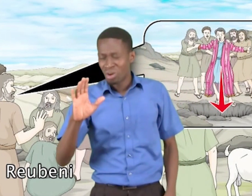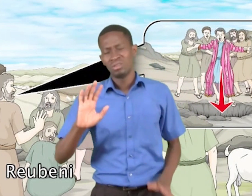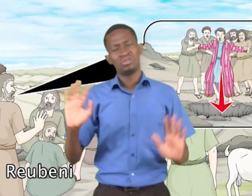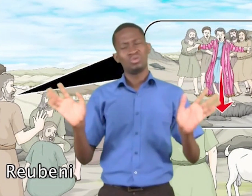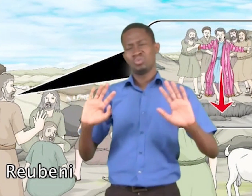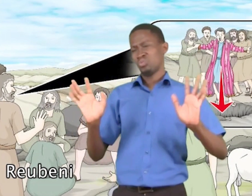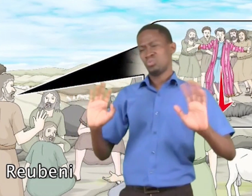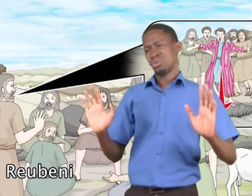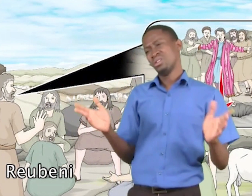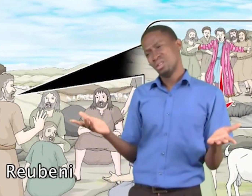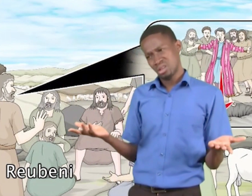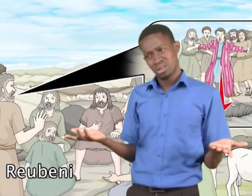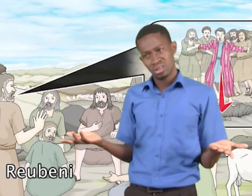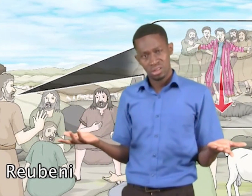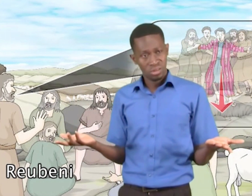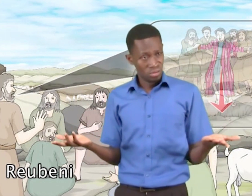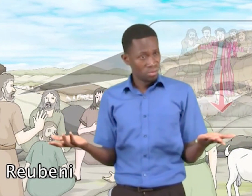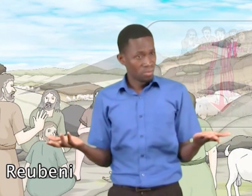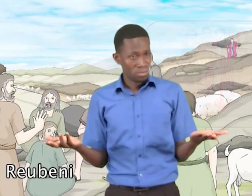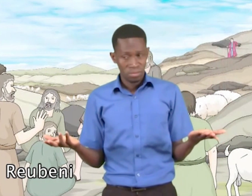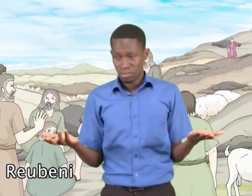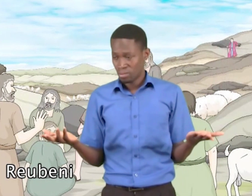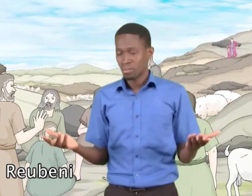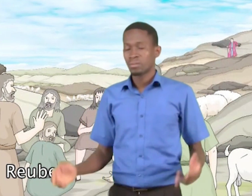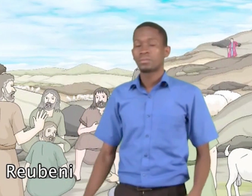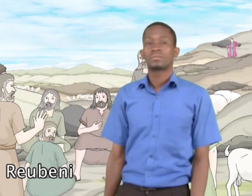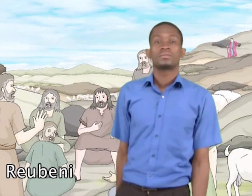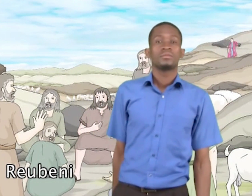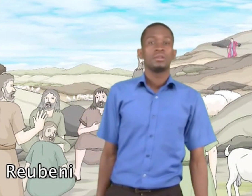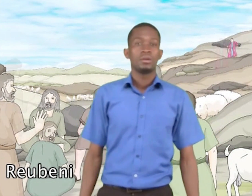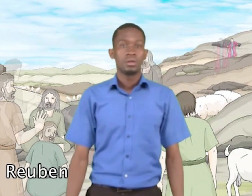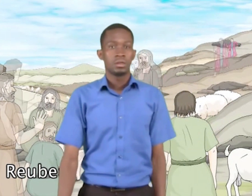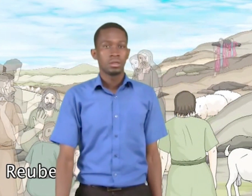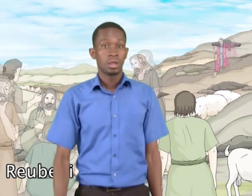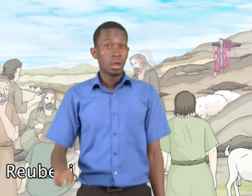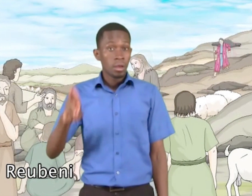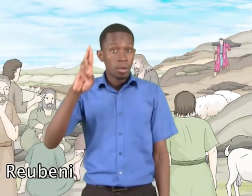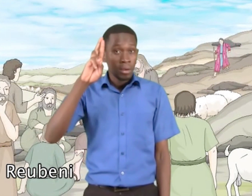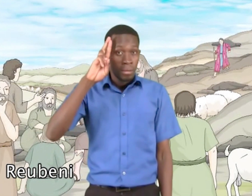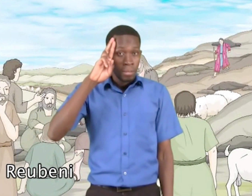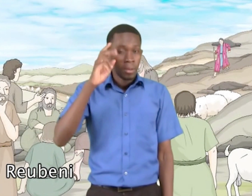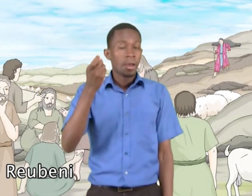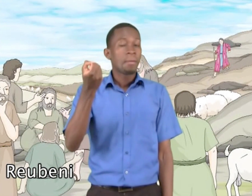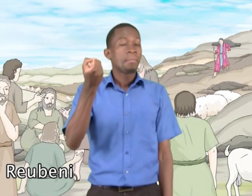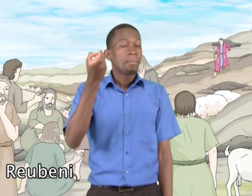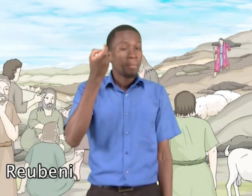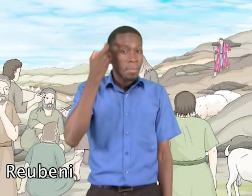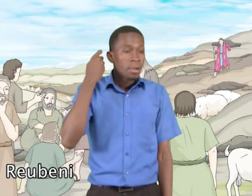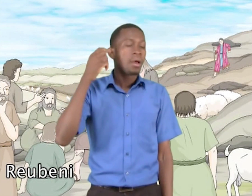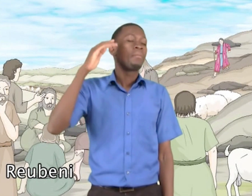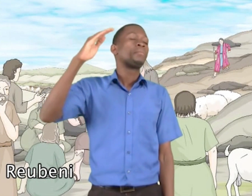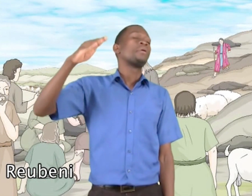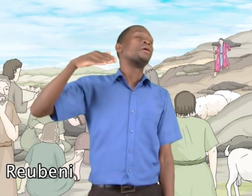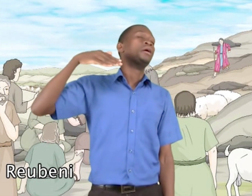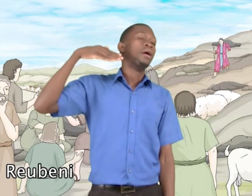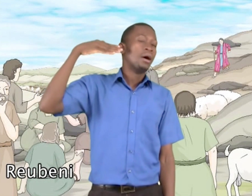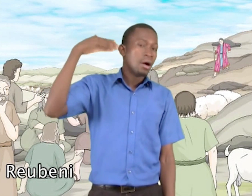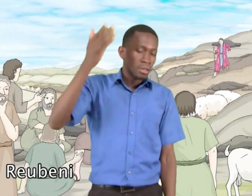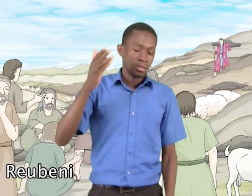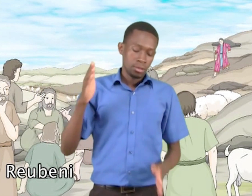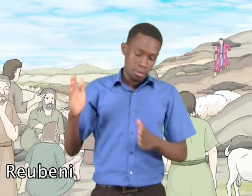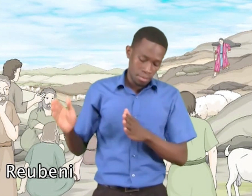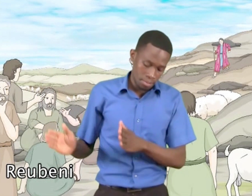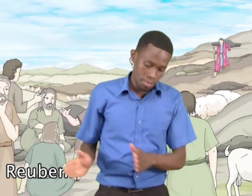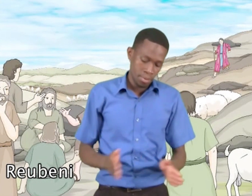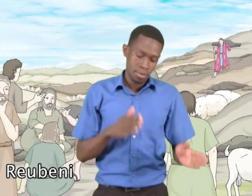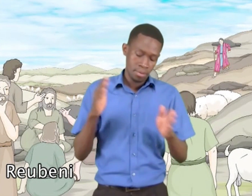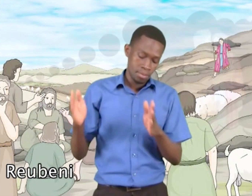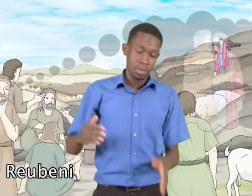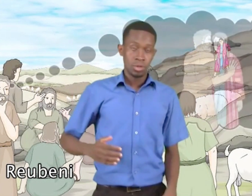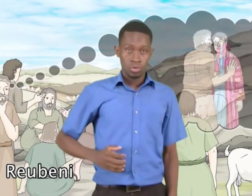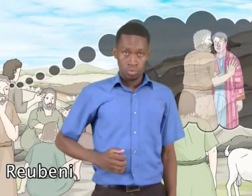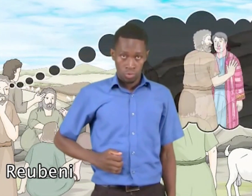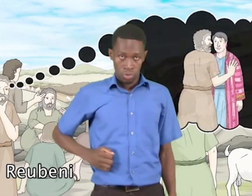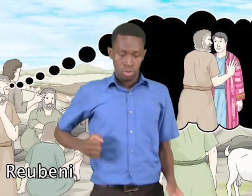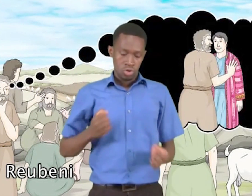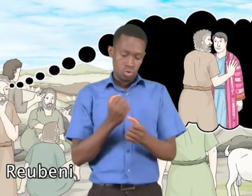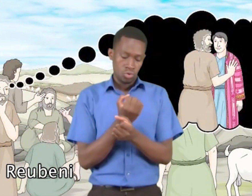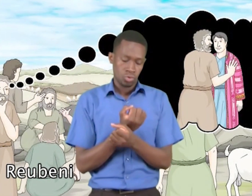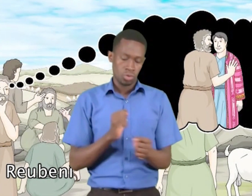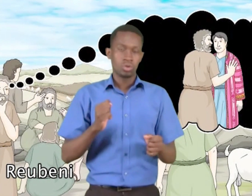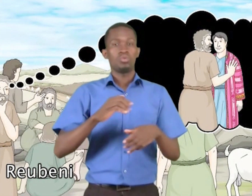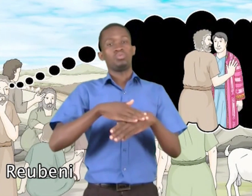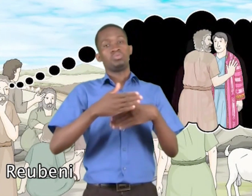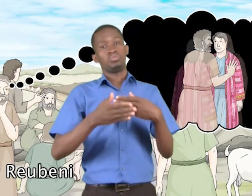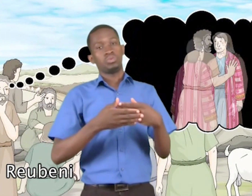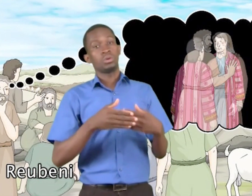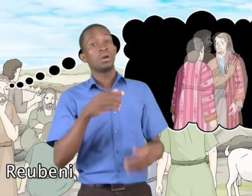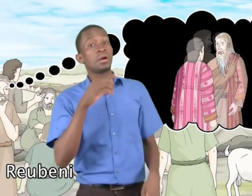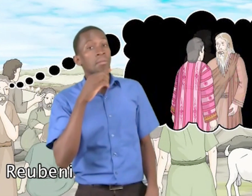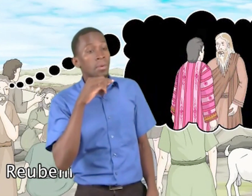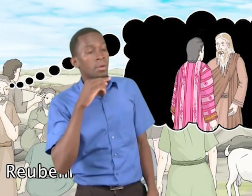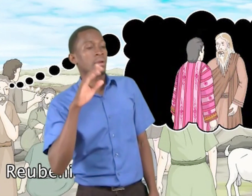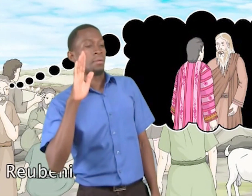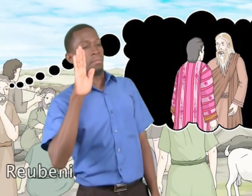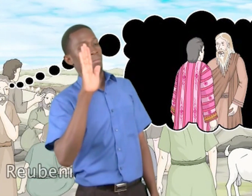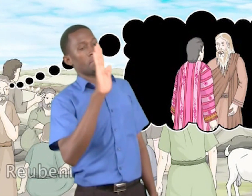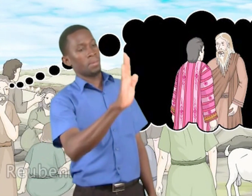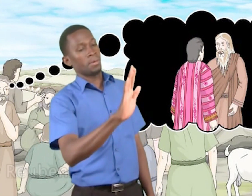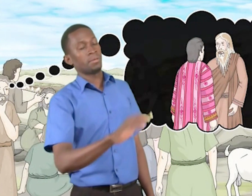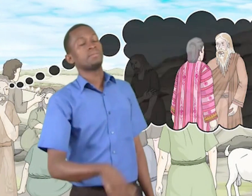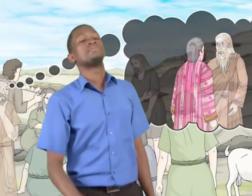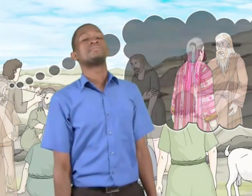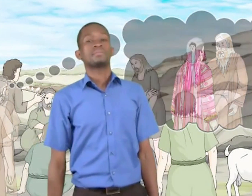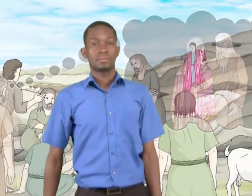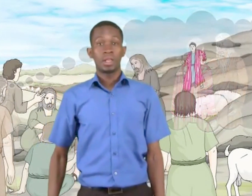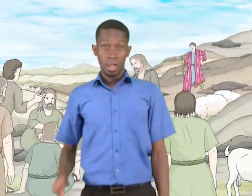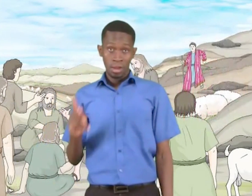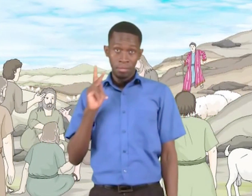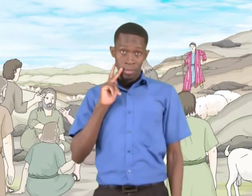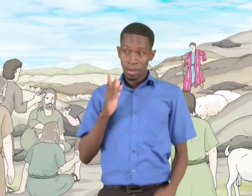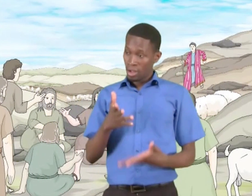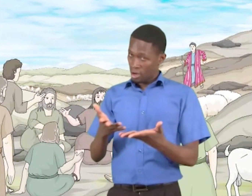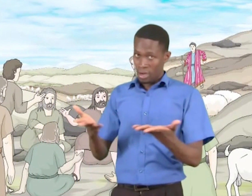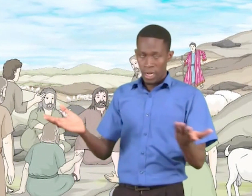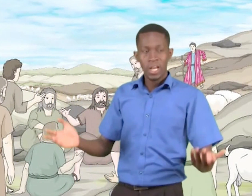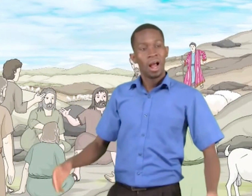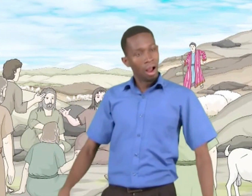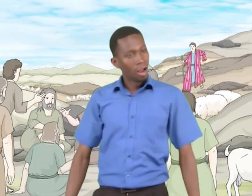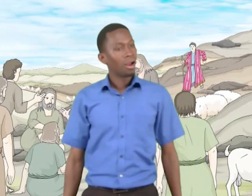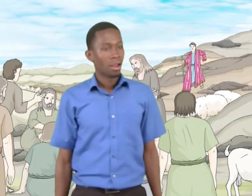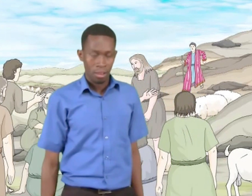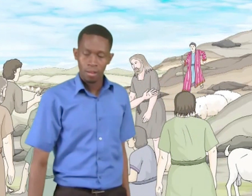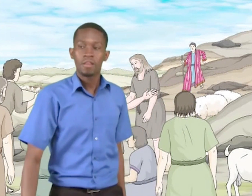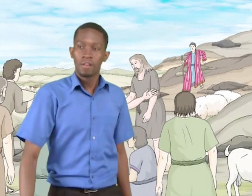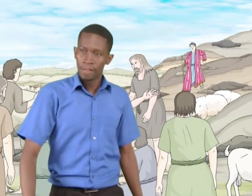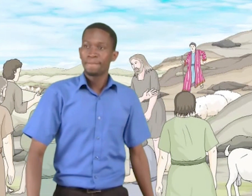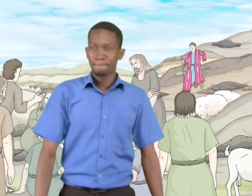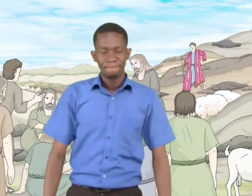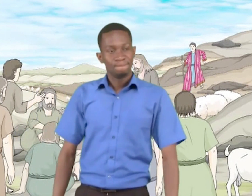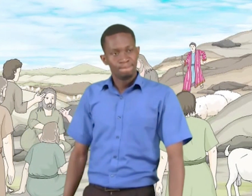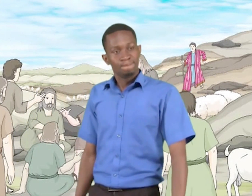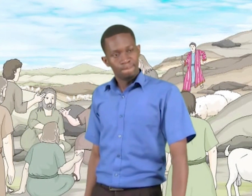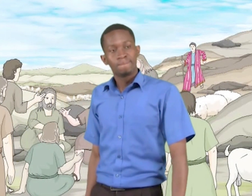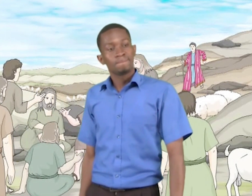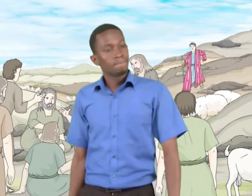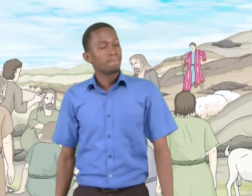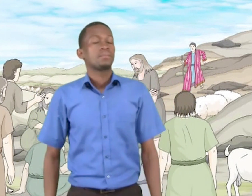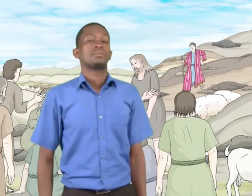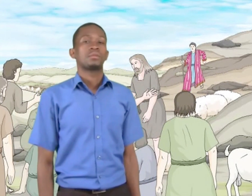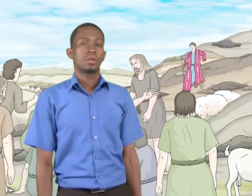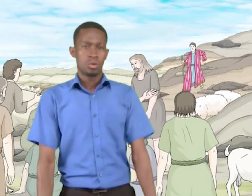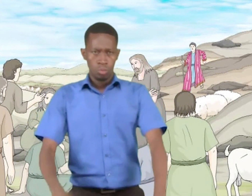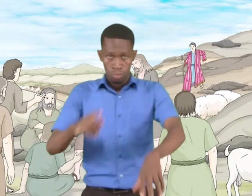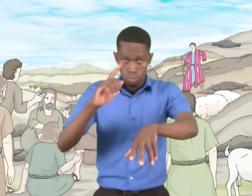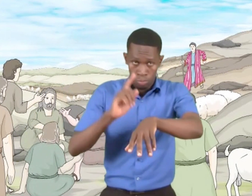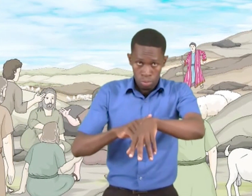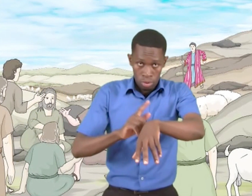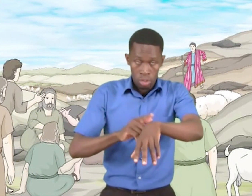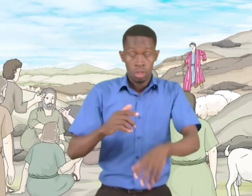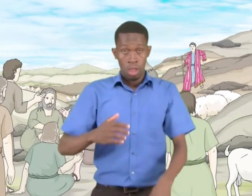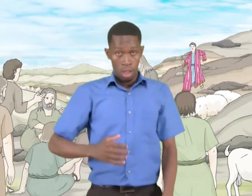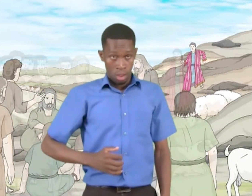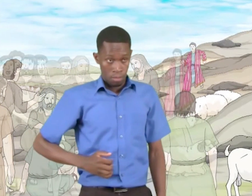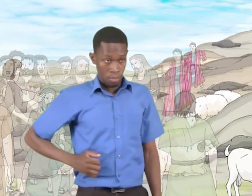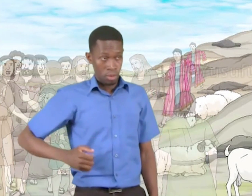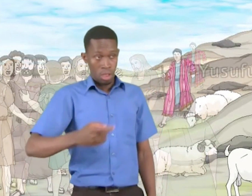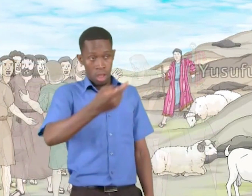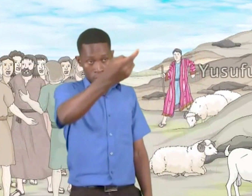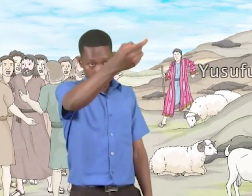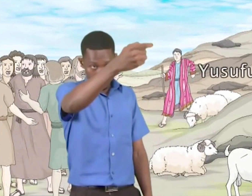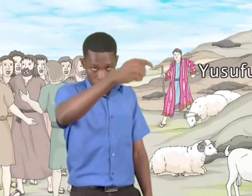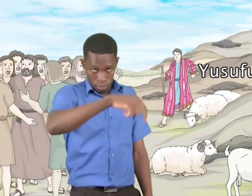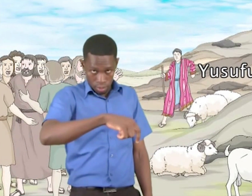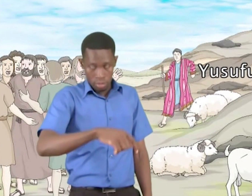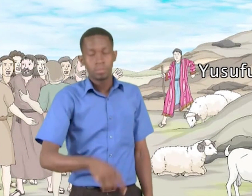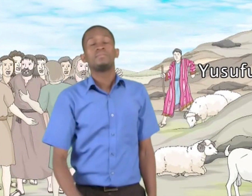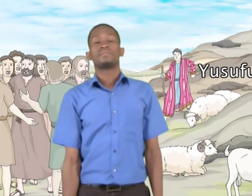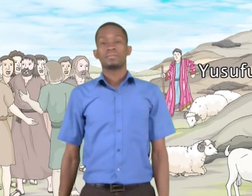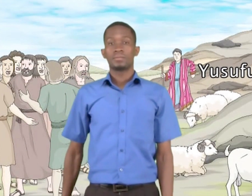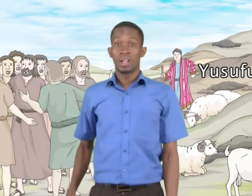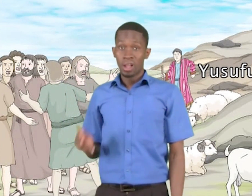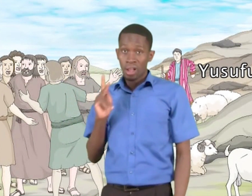Reuben said this so that he could rescue Joseph from their hands and return him to his father.